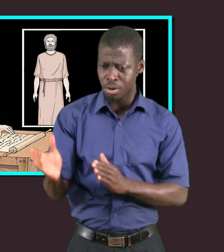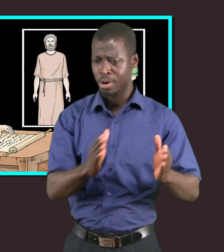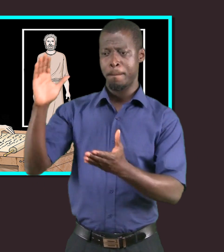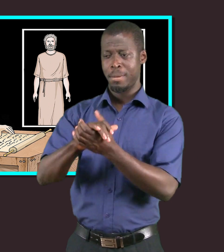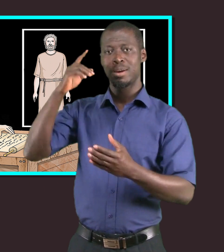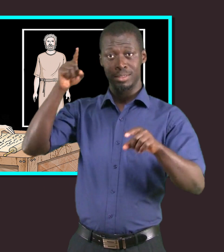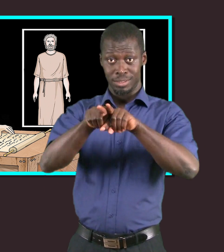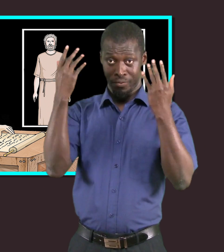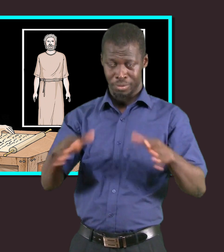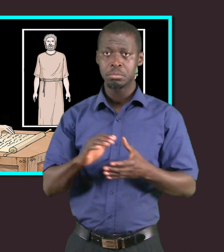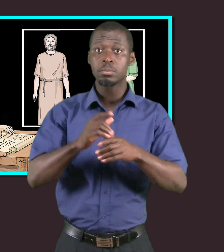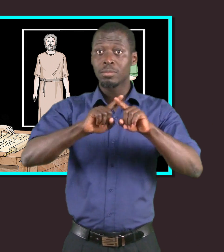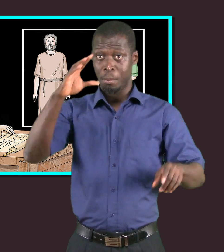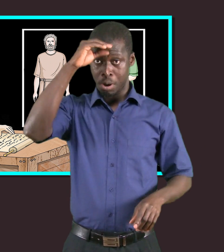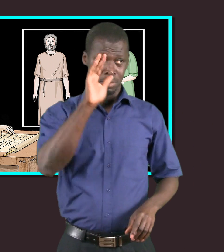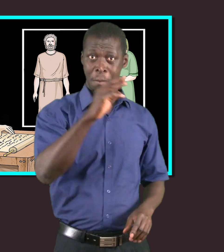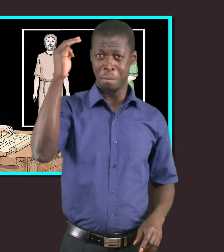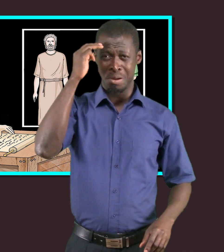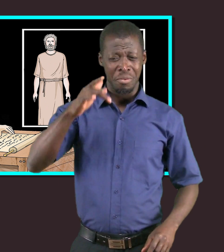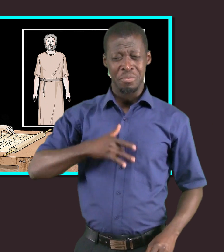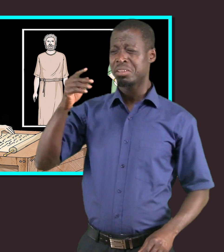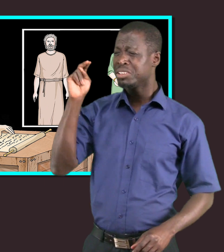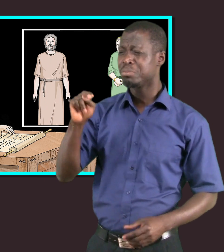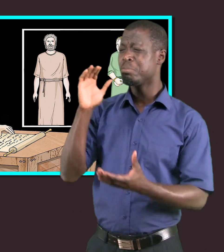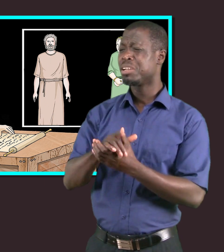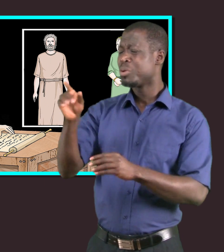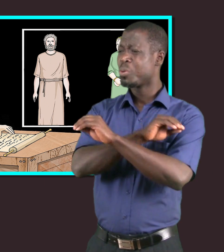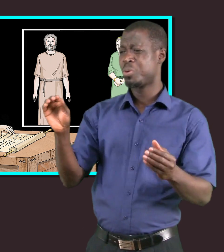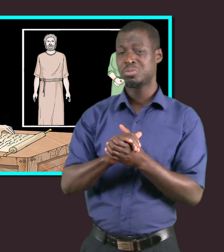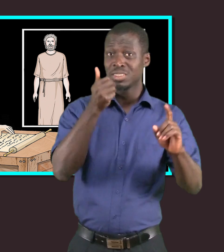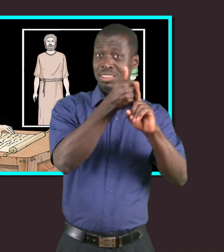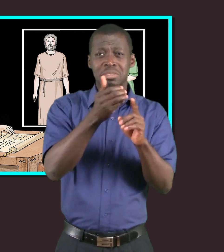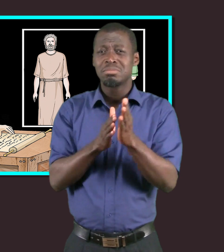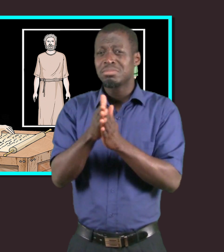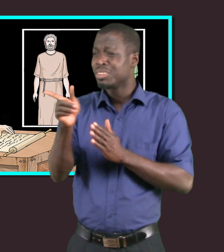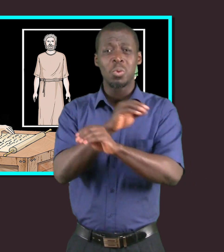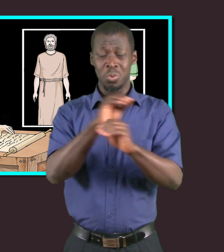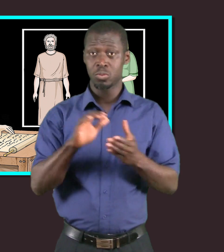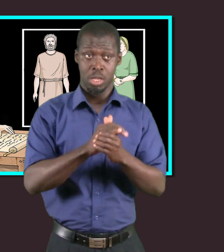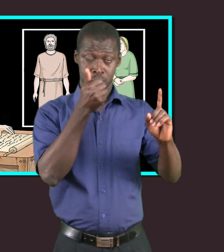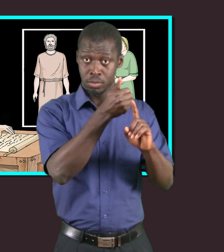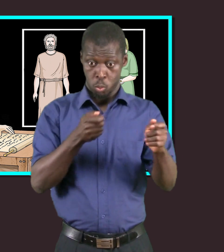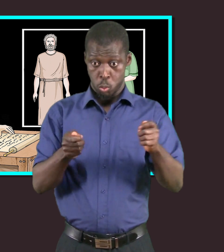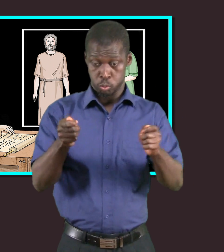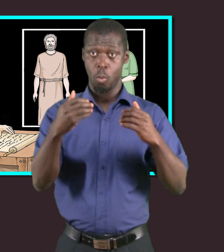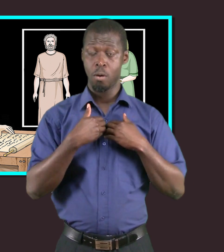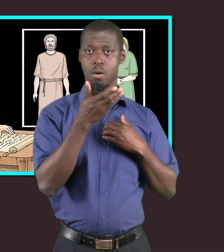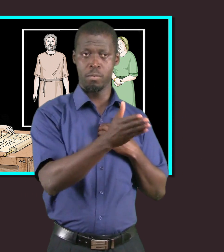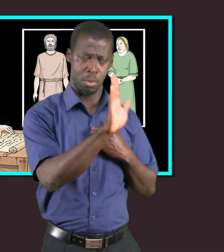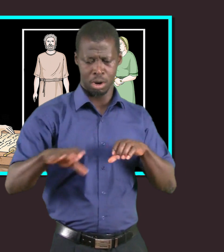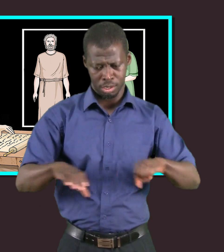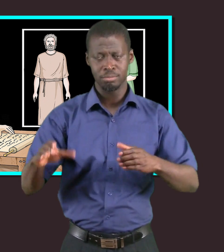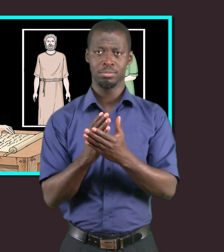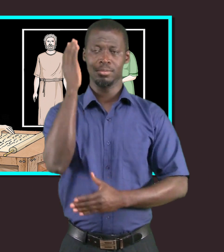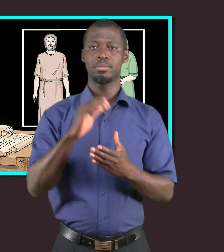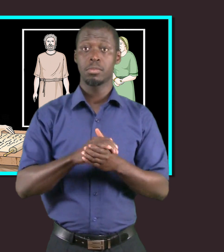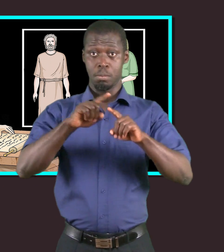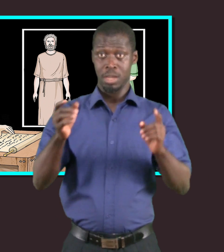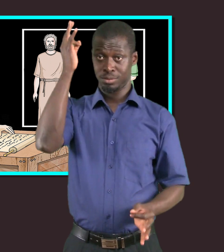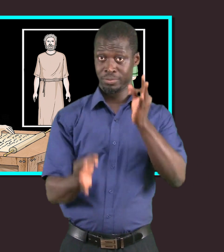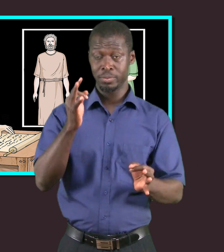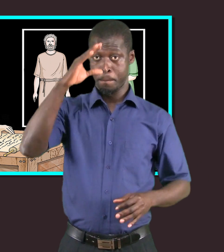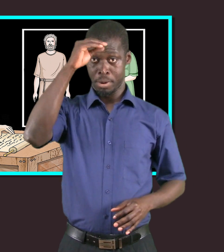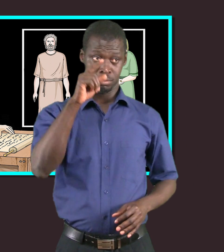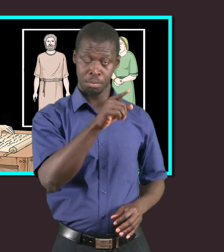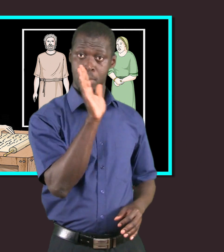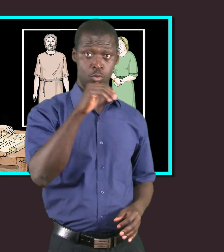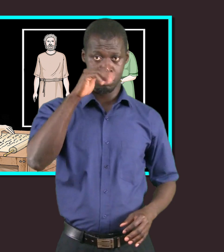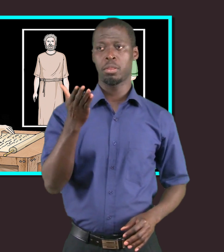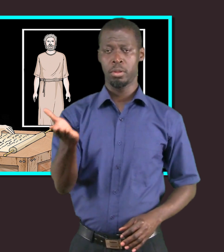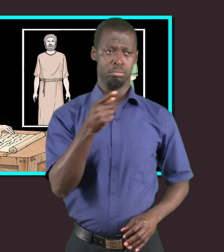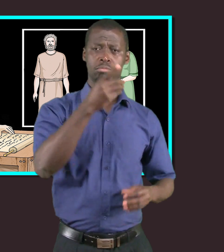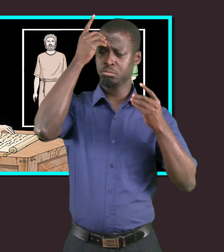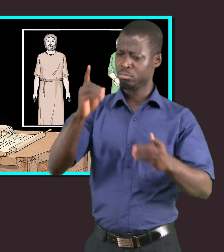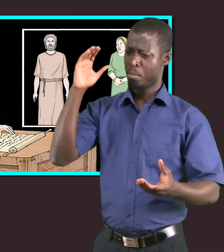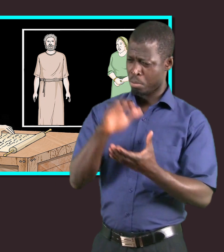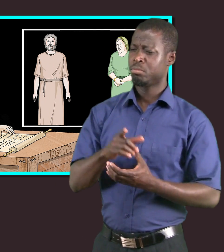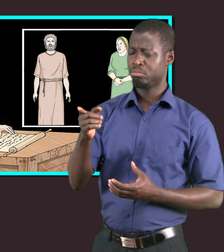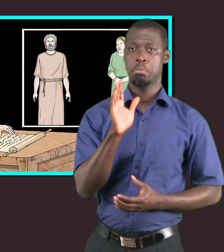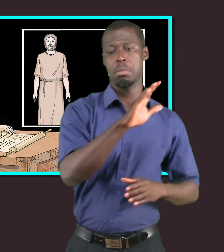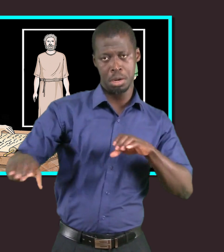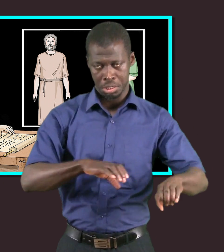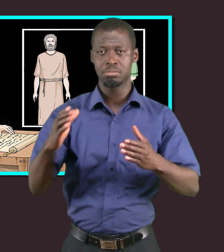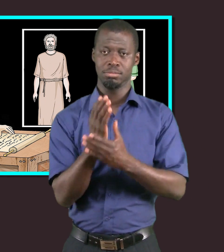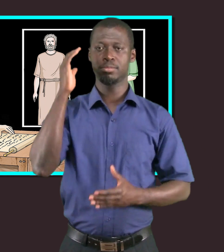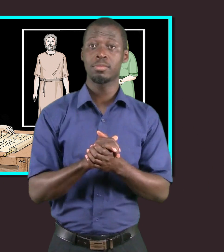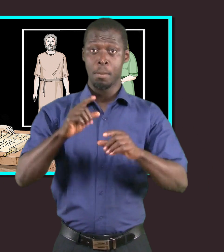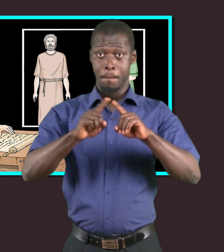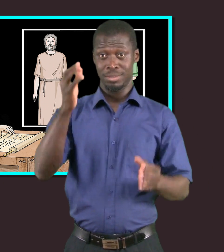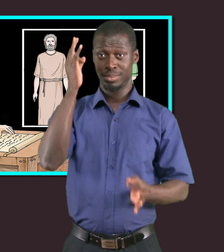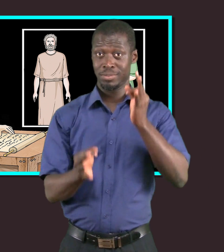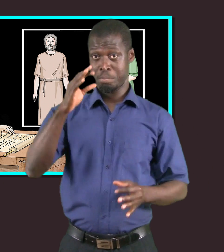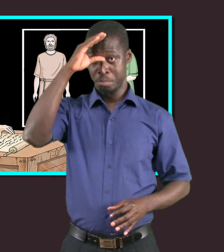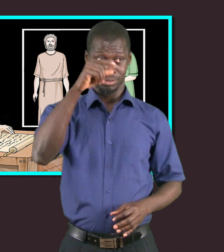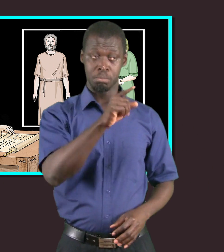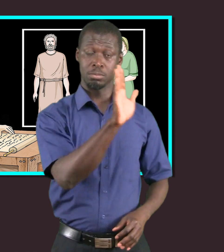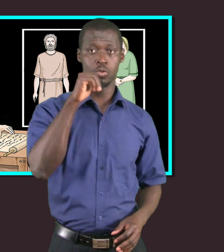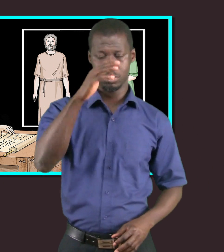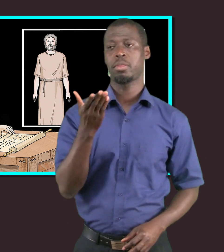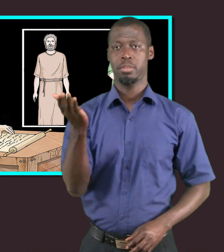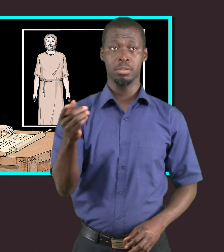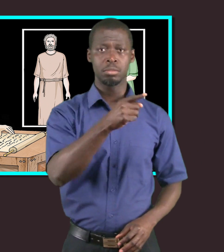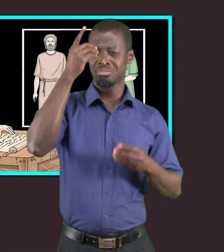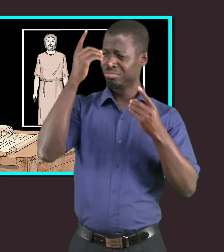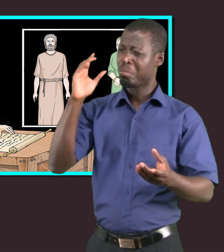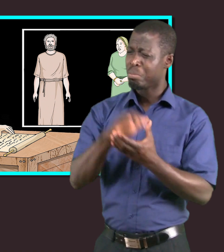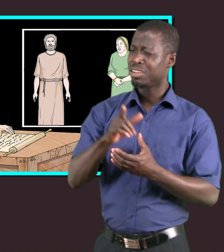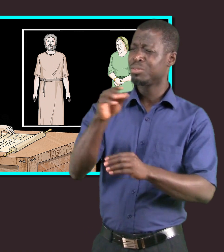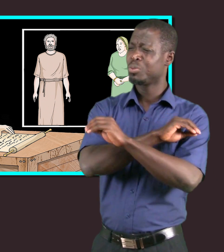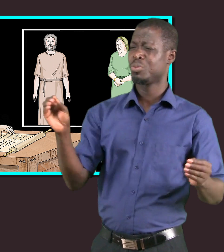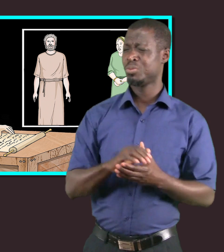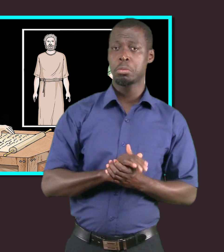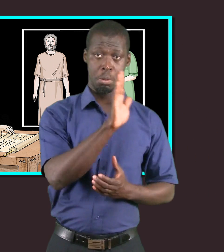But the man who is firmly established in his heart and under no constraint, with control over his will and resolve in his heart not to marry the virgin, he will do well.